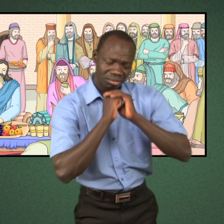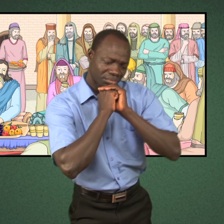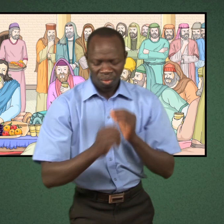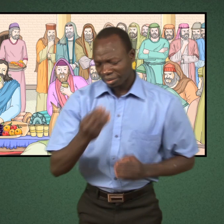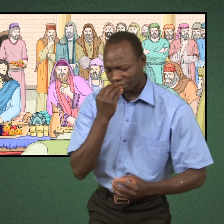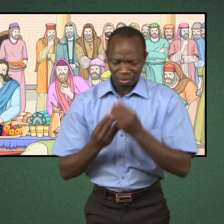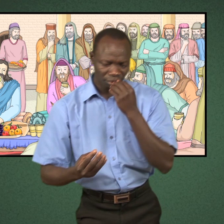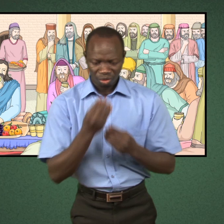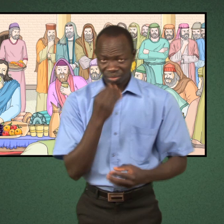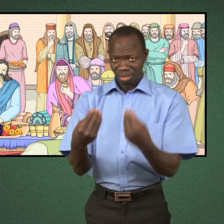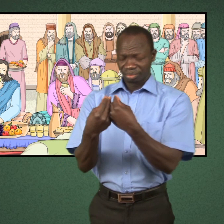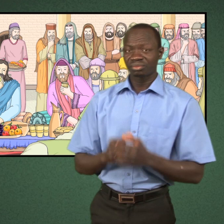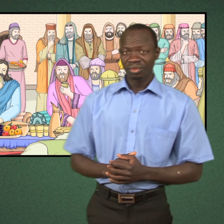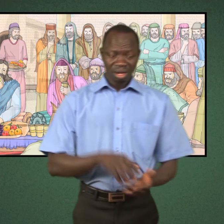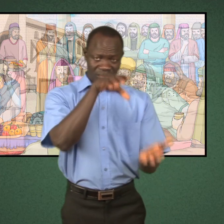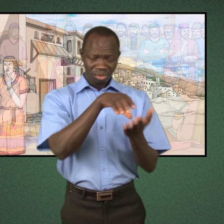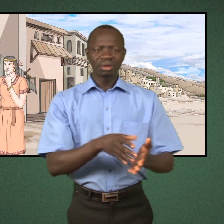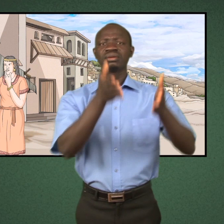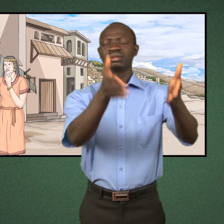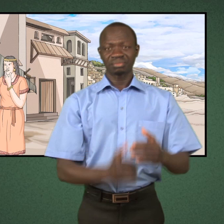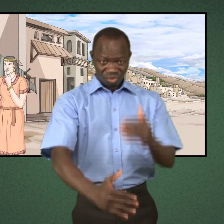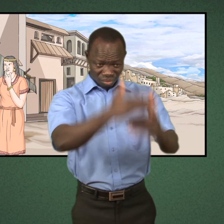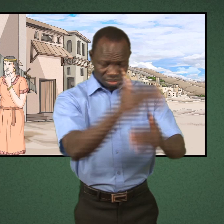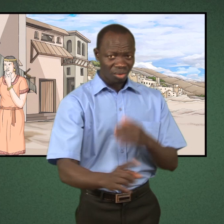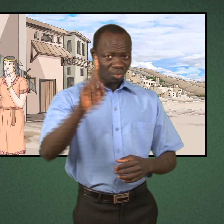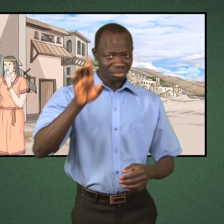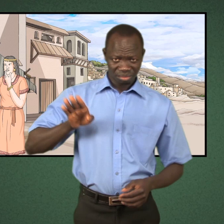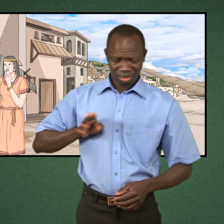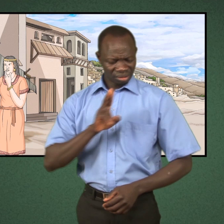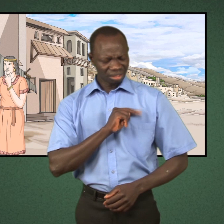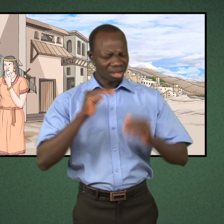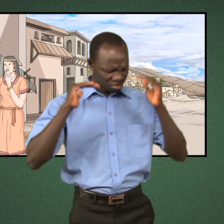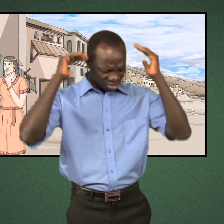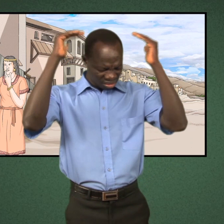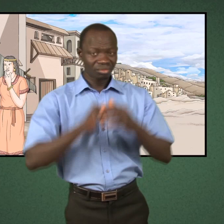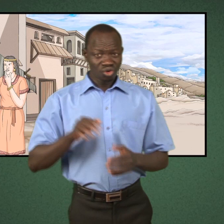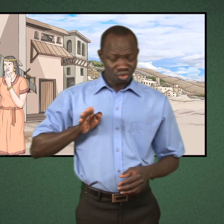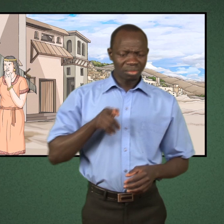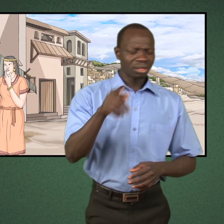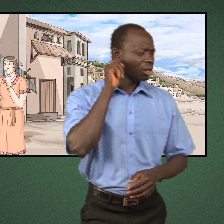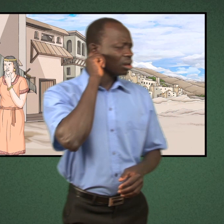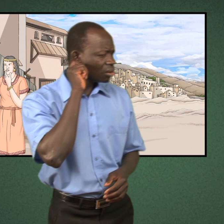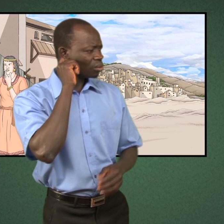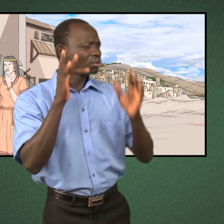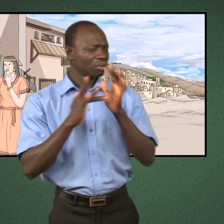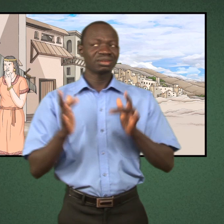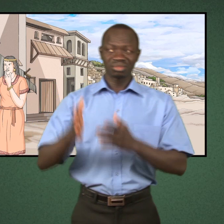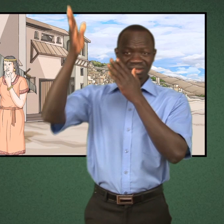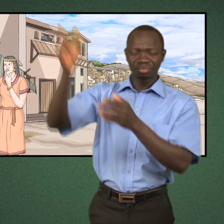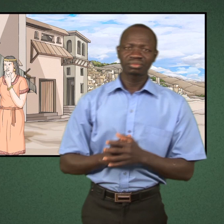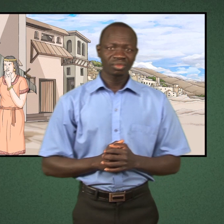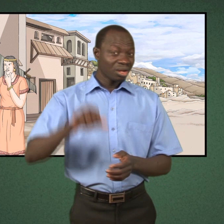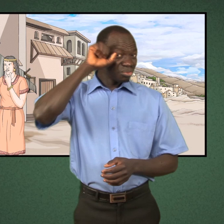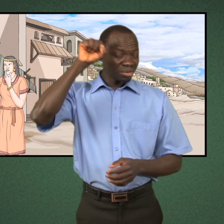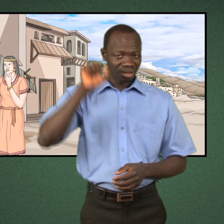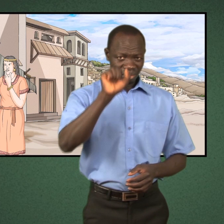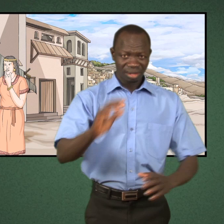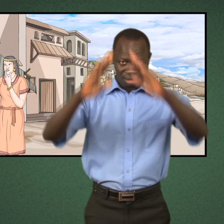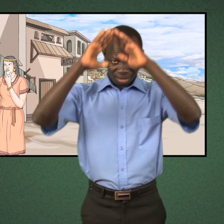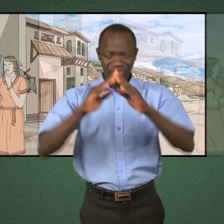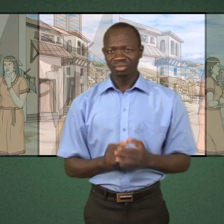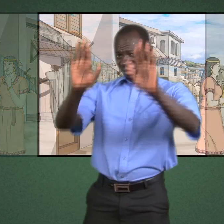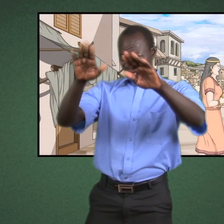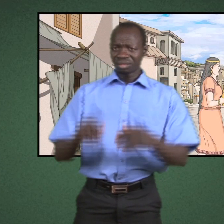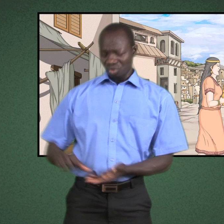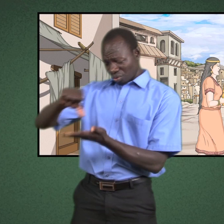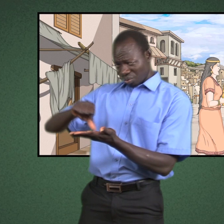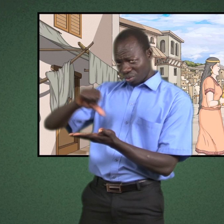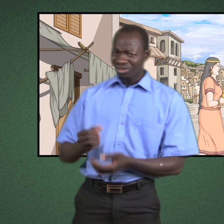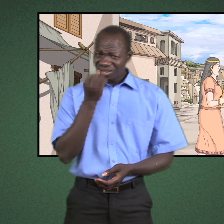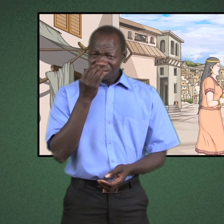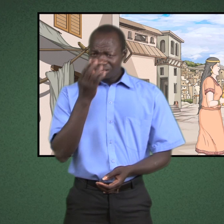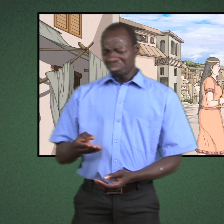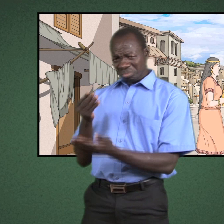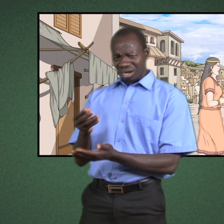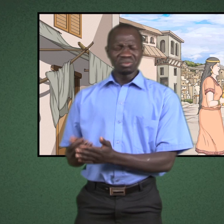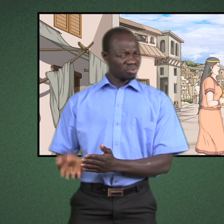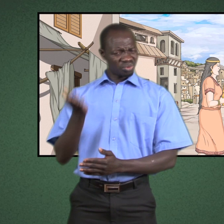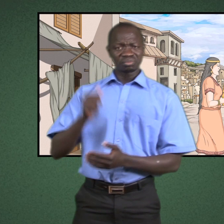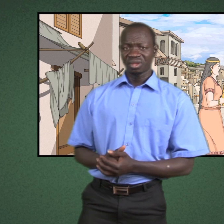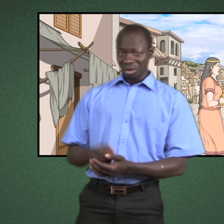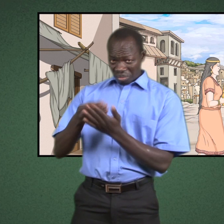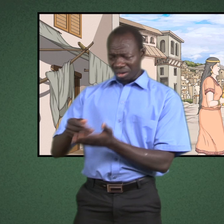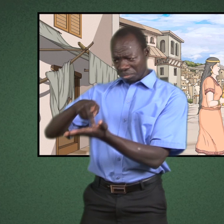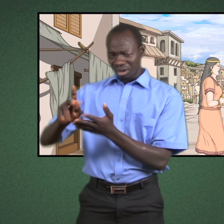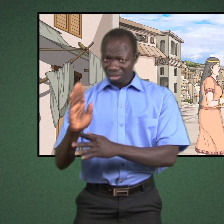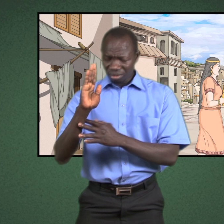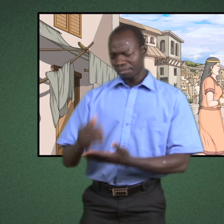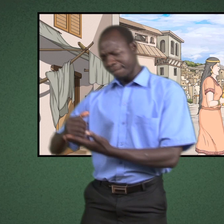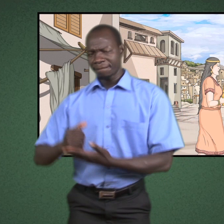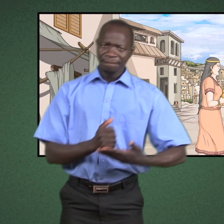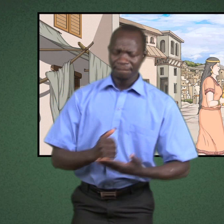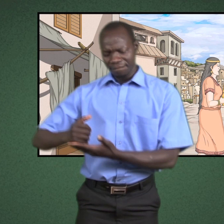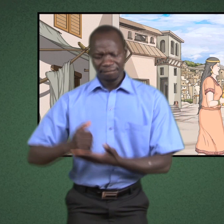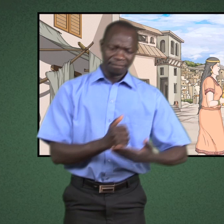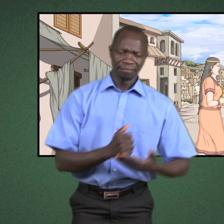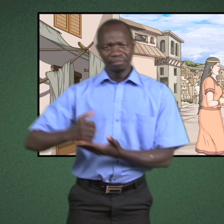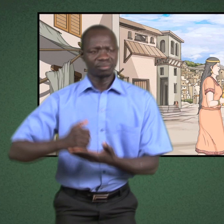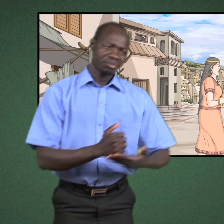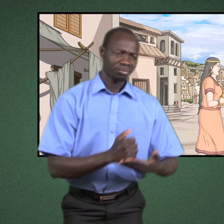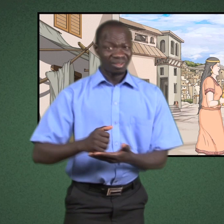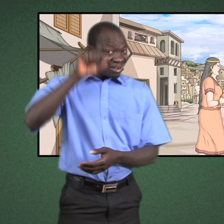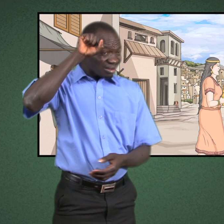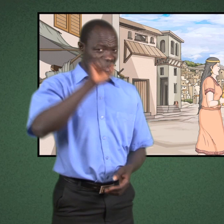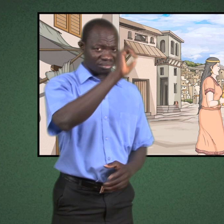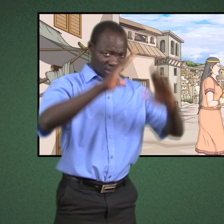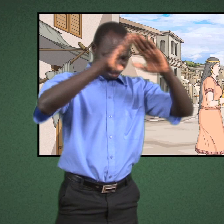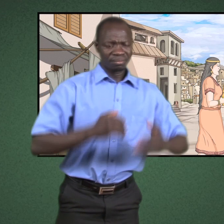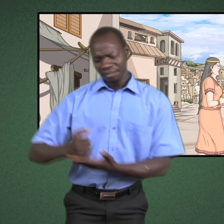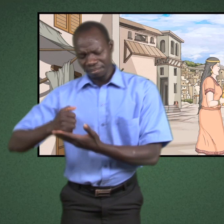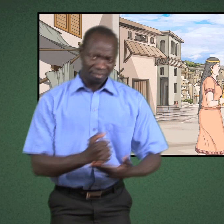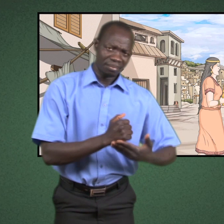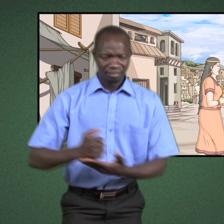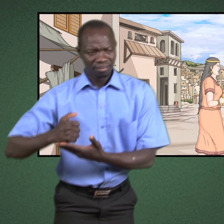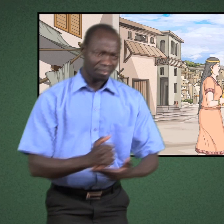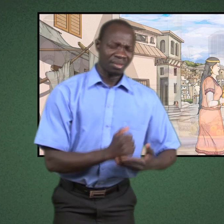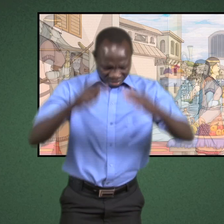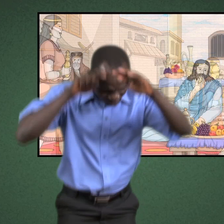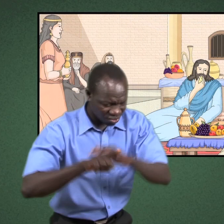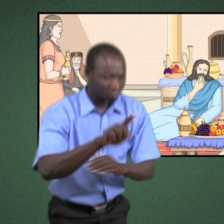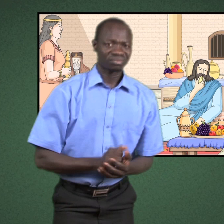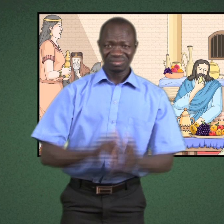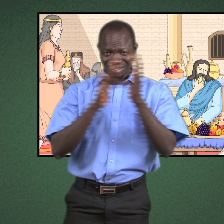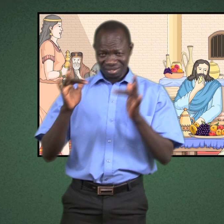When a sinful woman from that town learned that Jesus was dining there, she brought an alabaster jar of perfume.